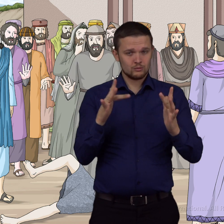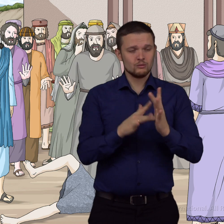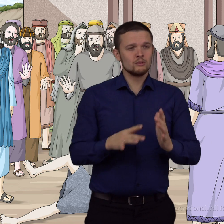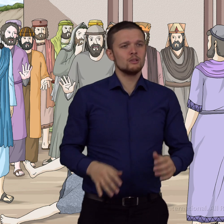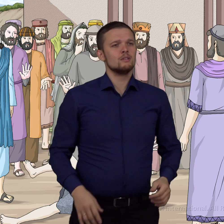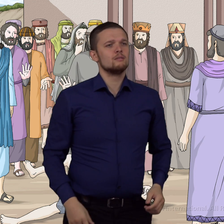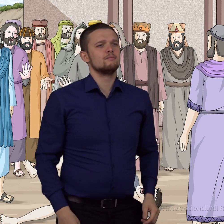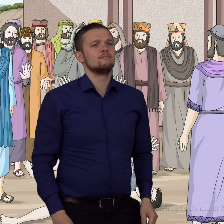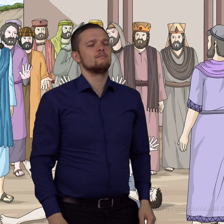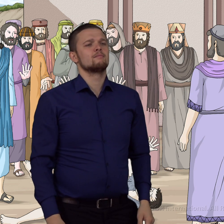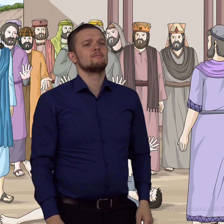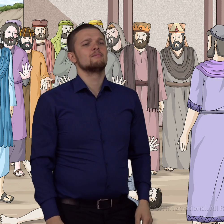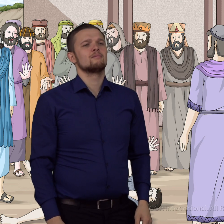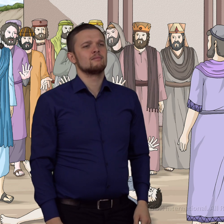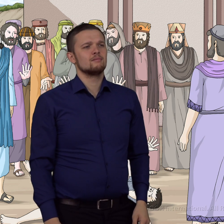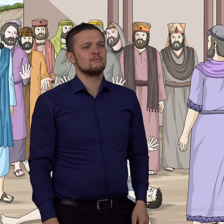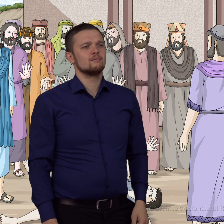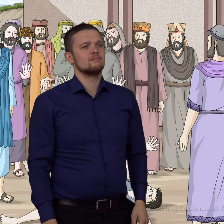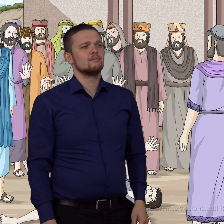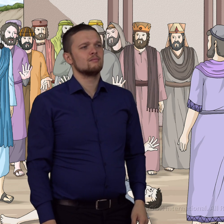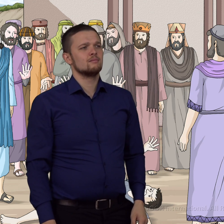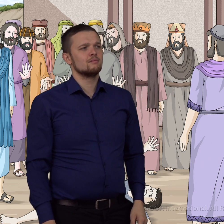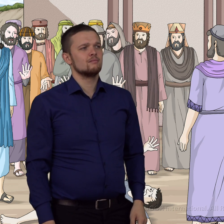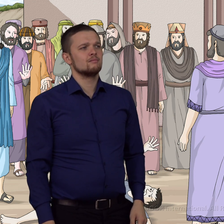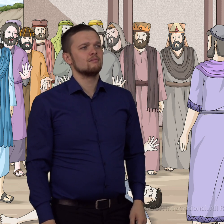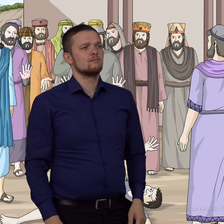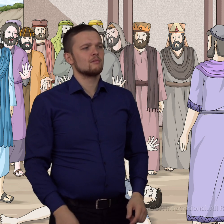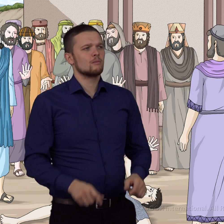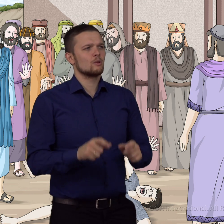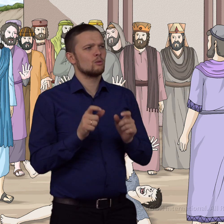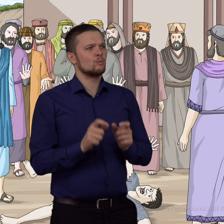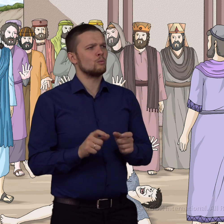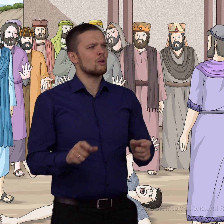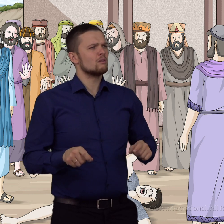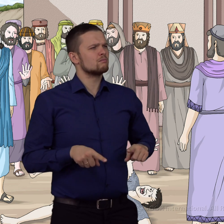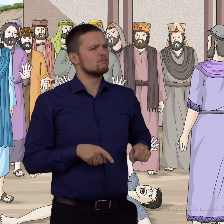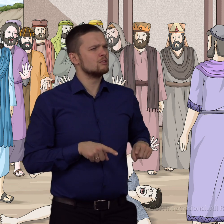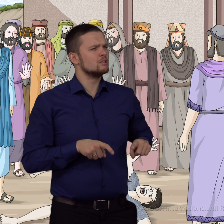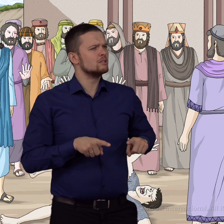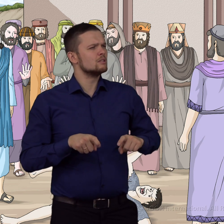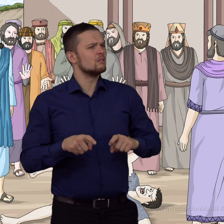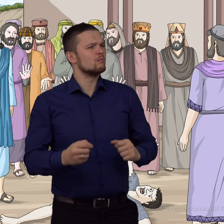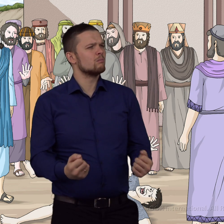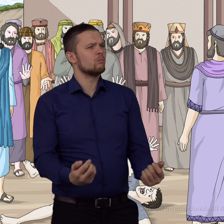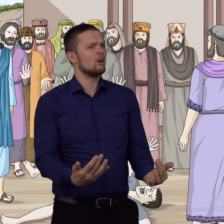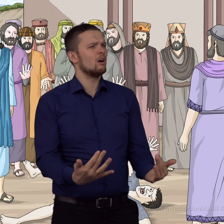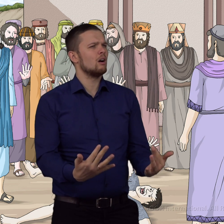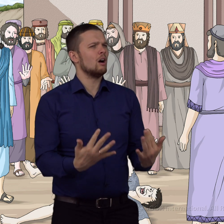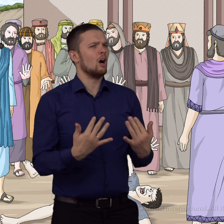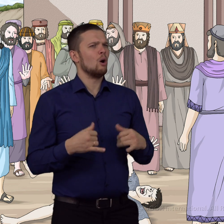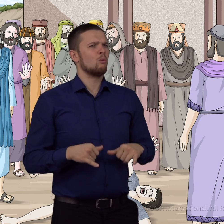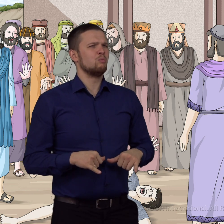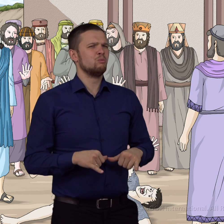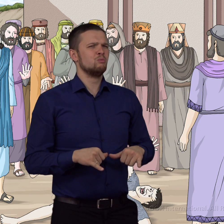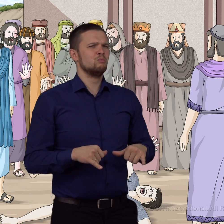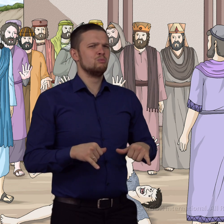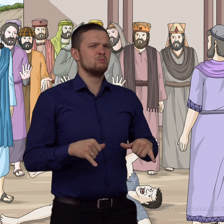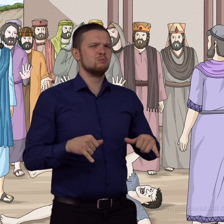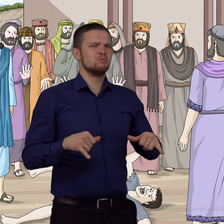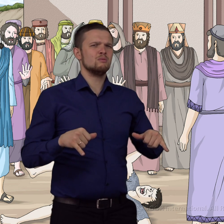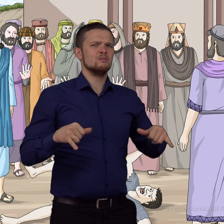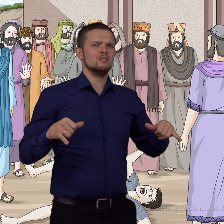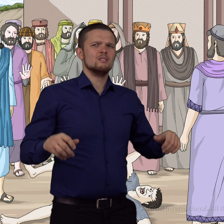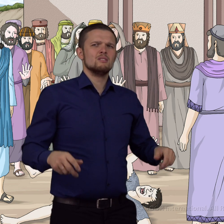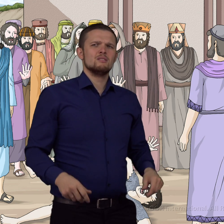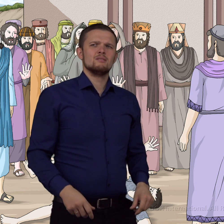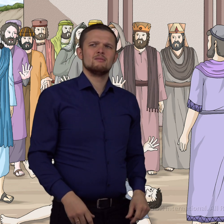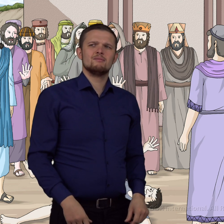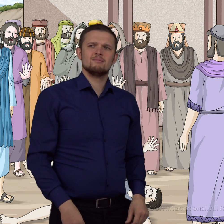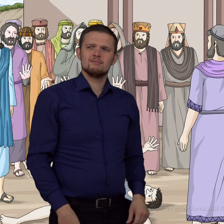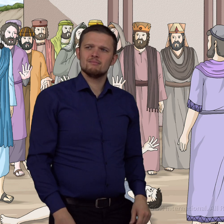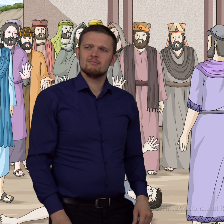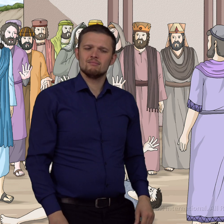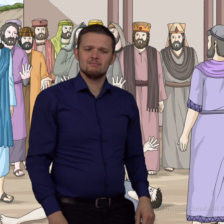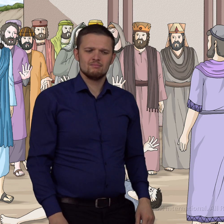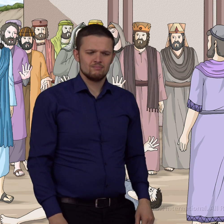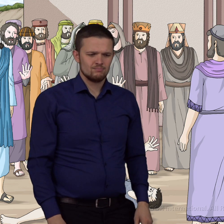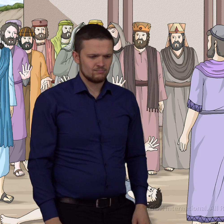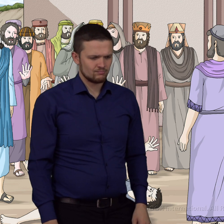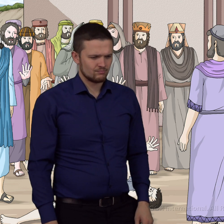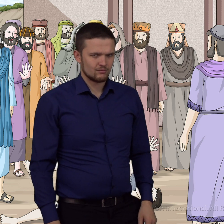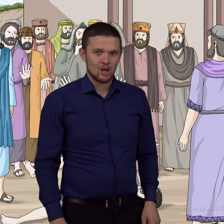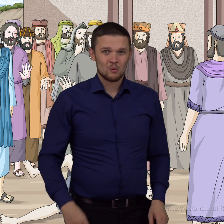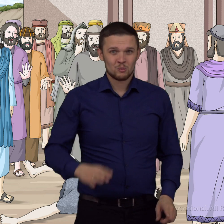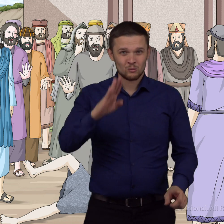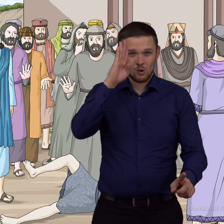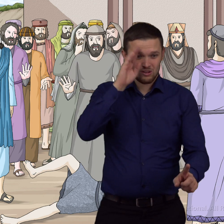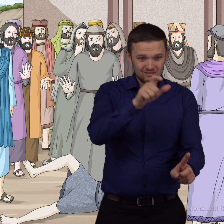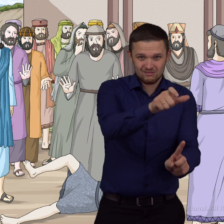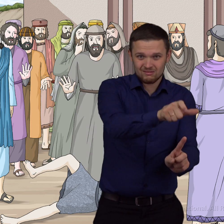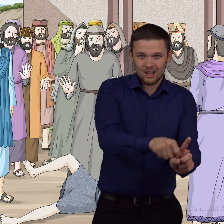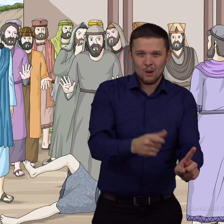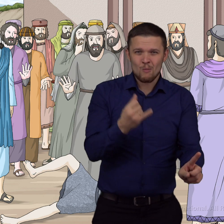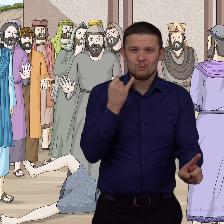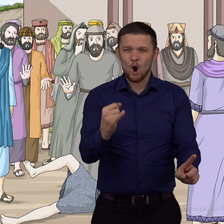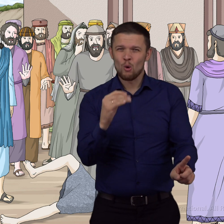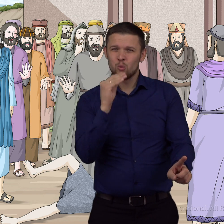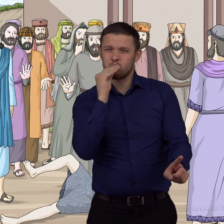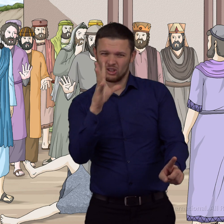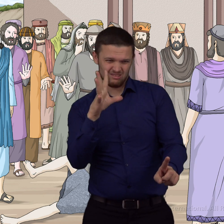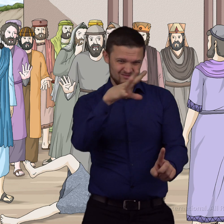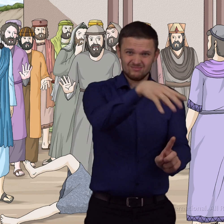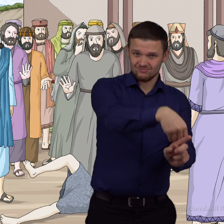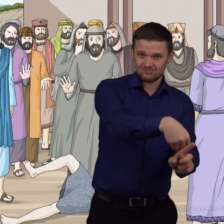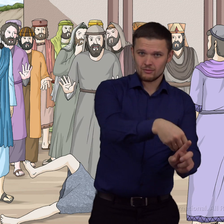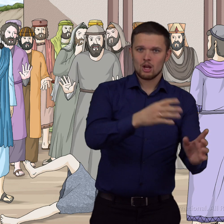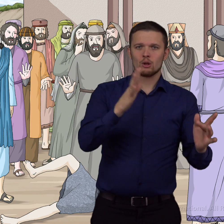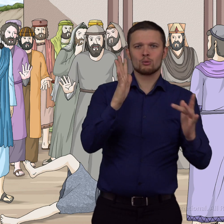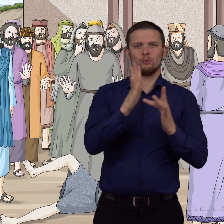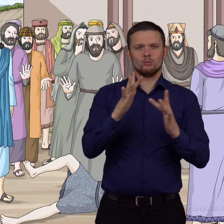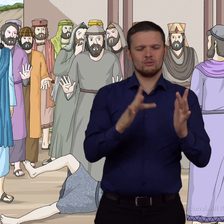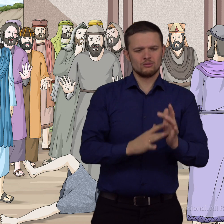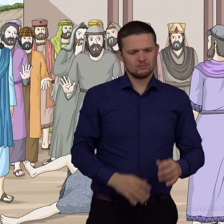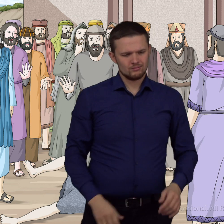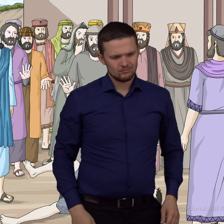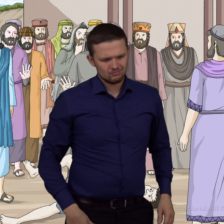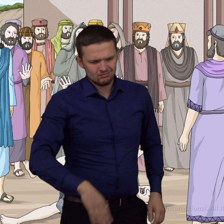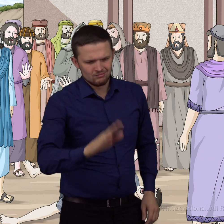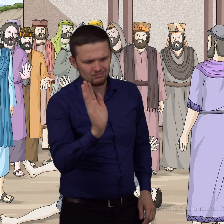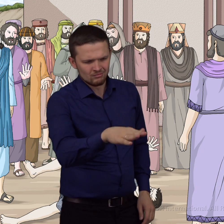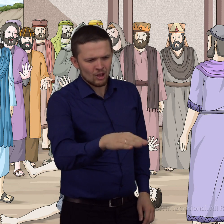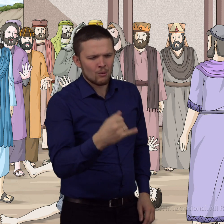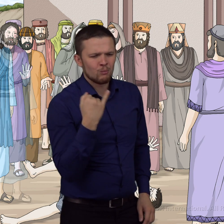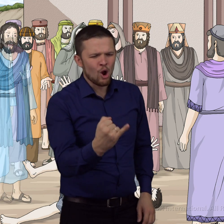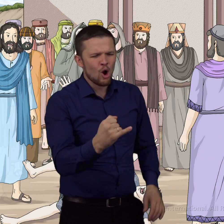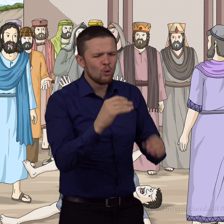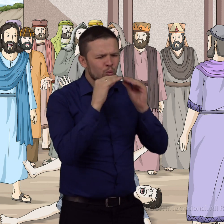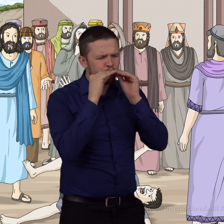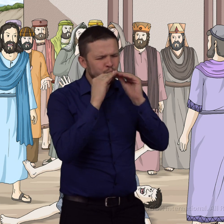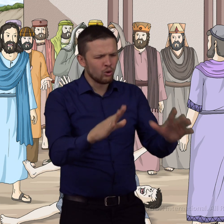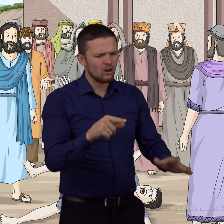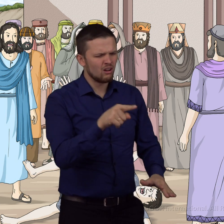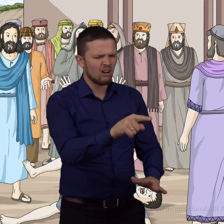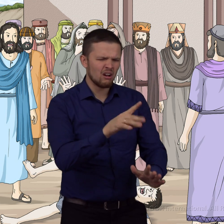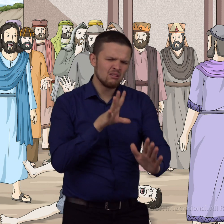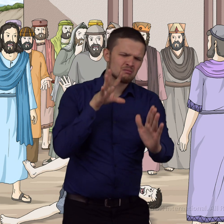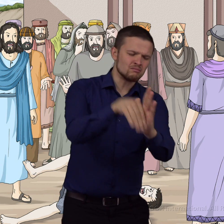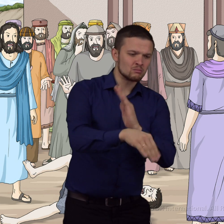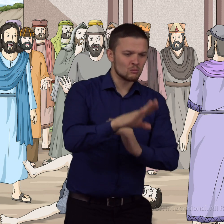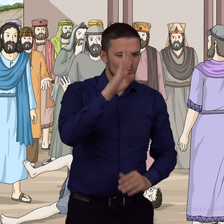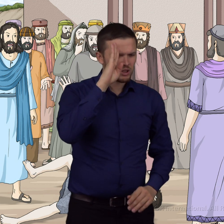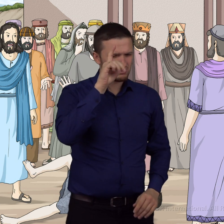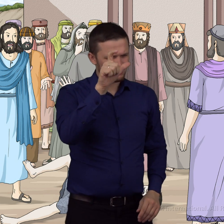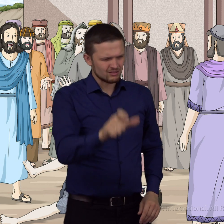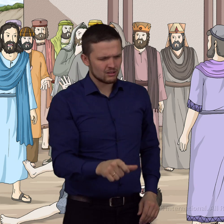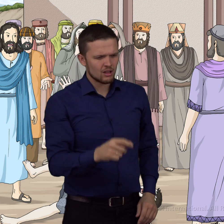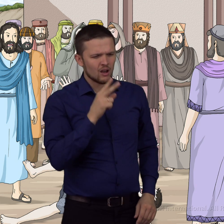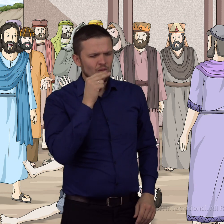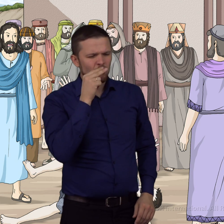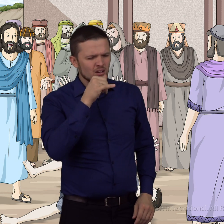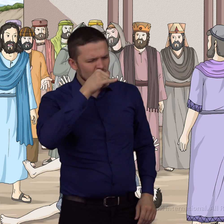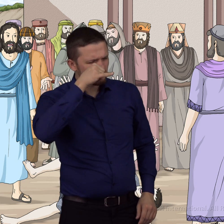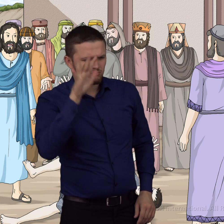When Jesus saw that a crowd had come running, He rebuked the unclean spirit.